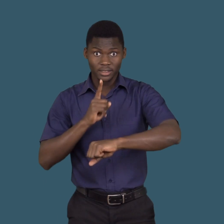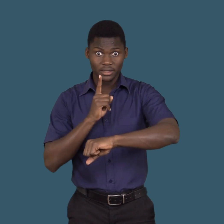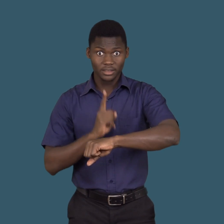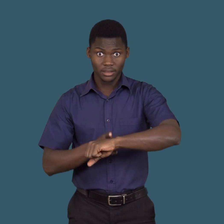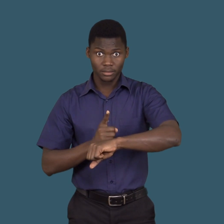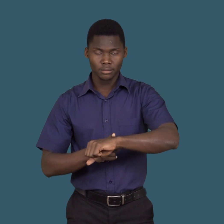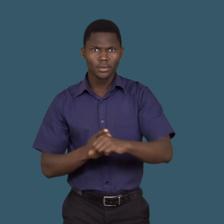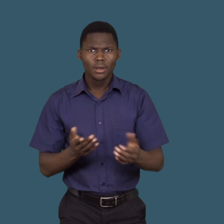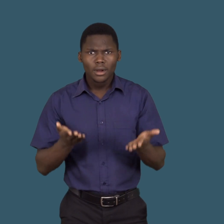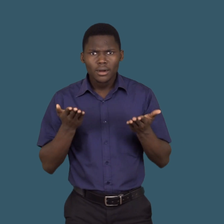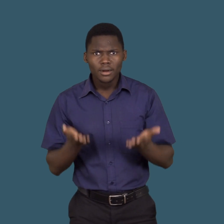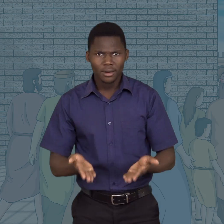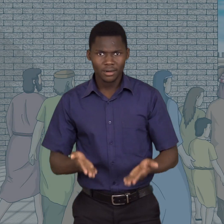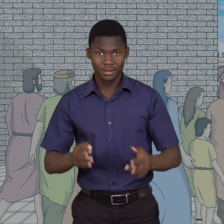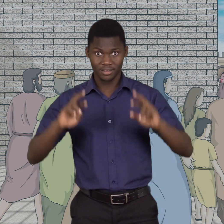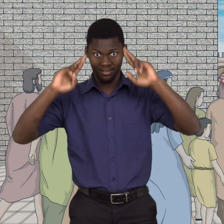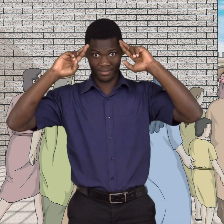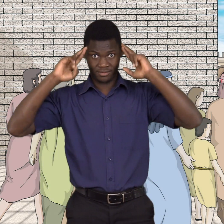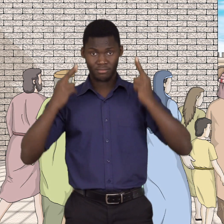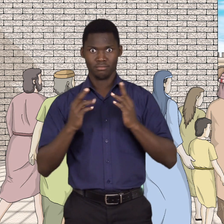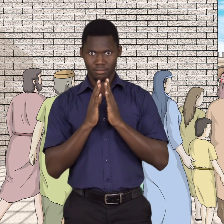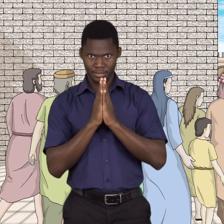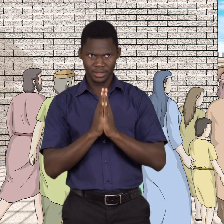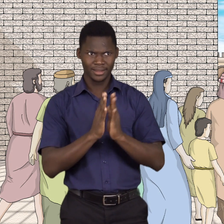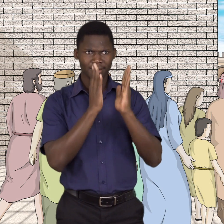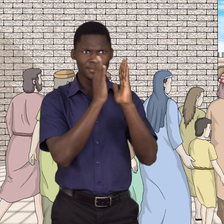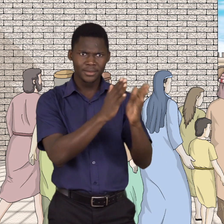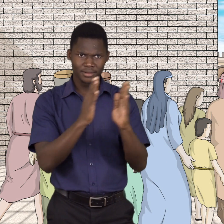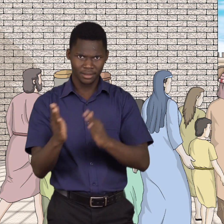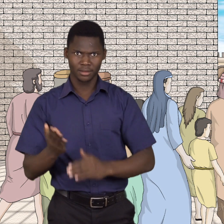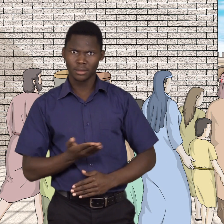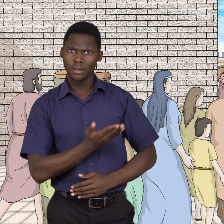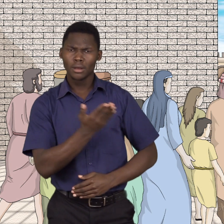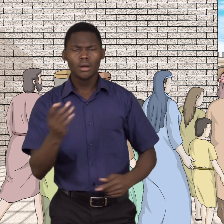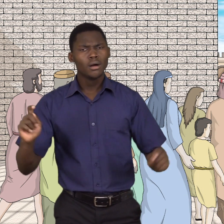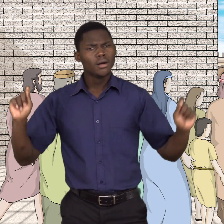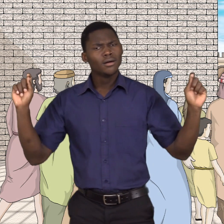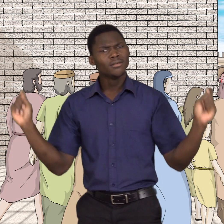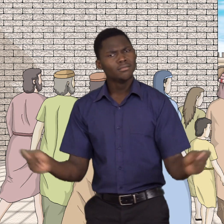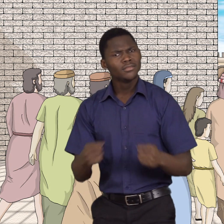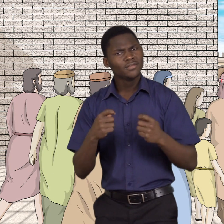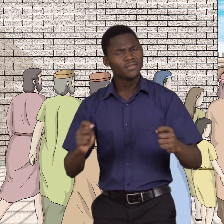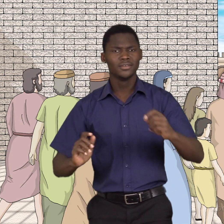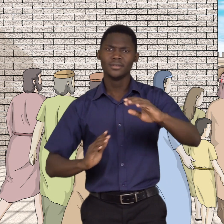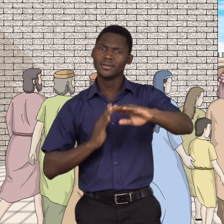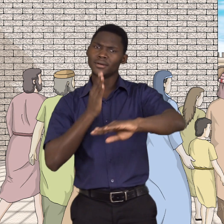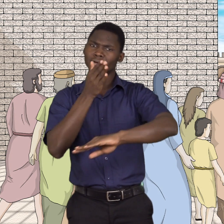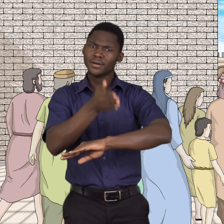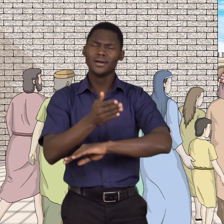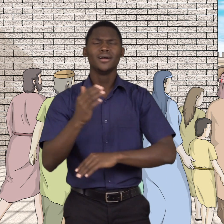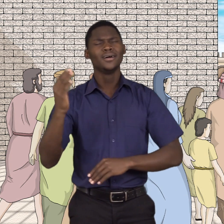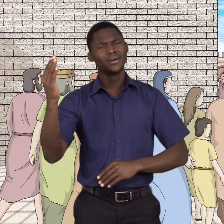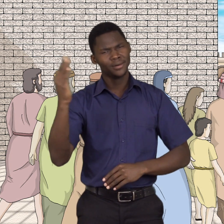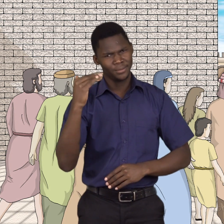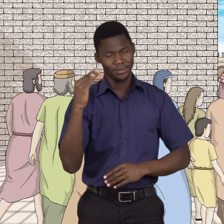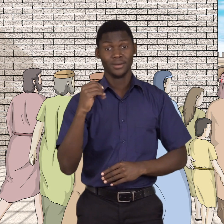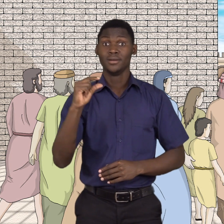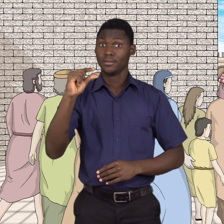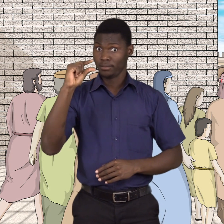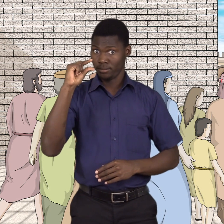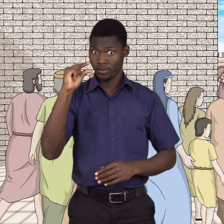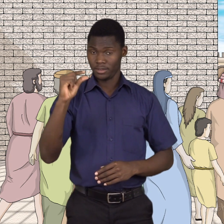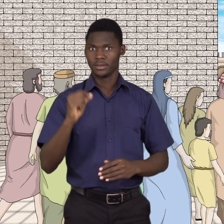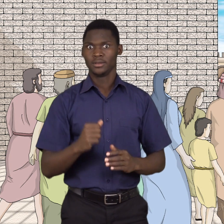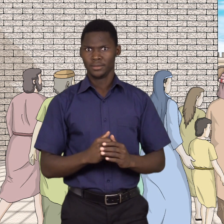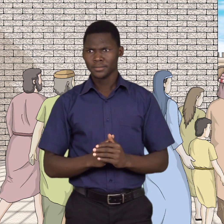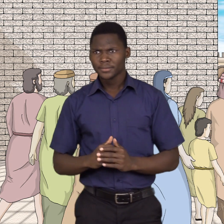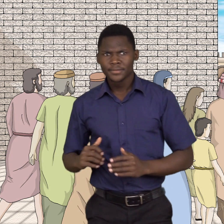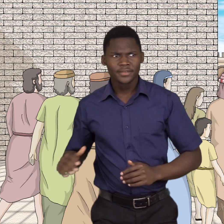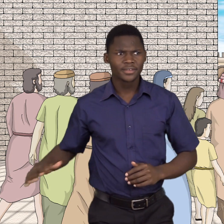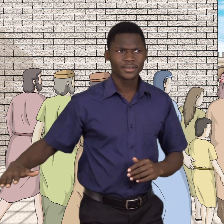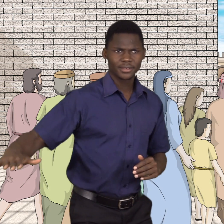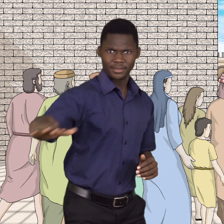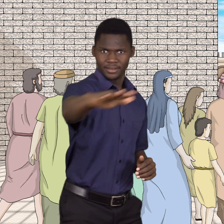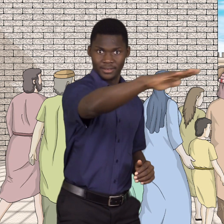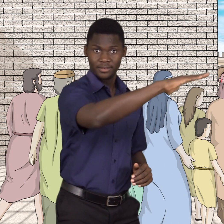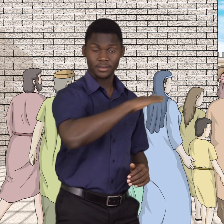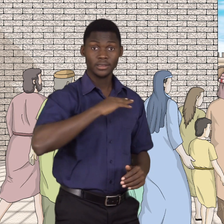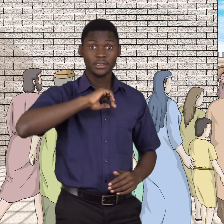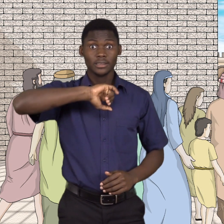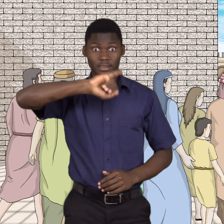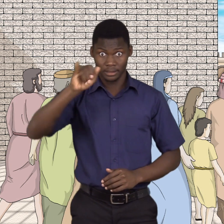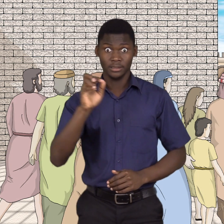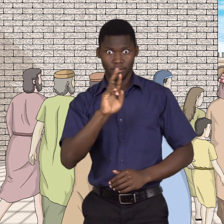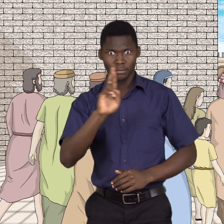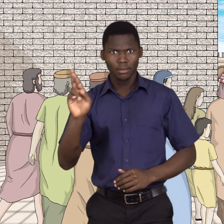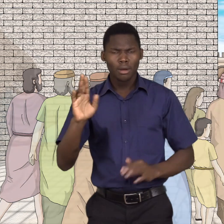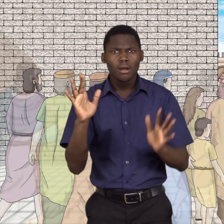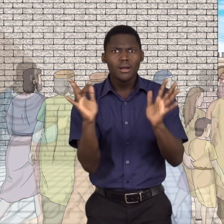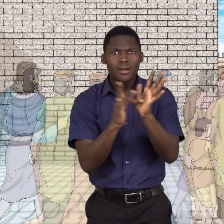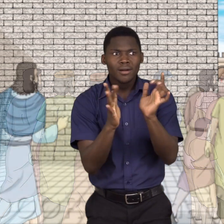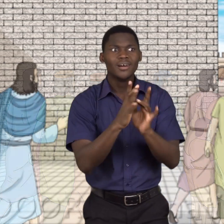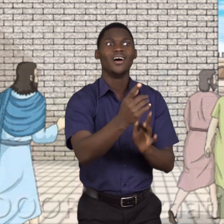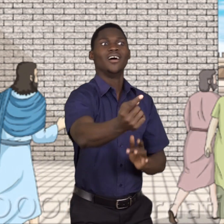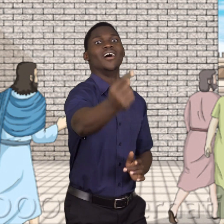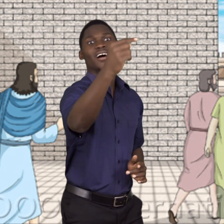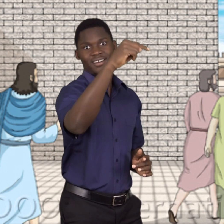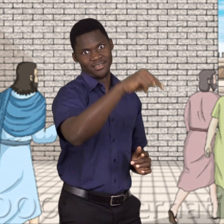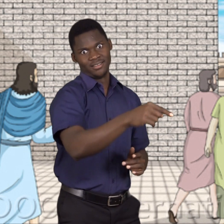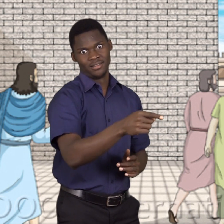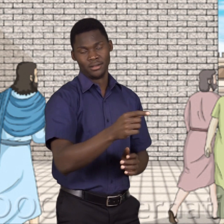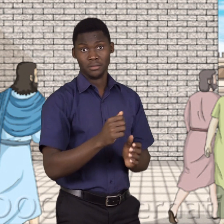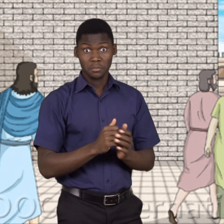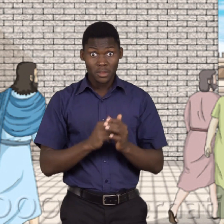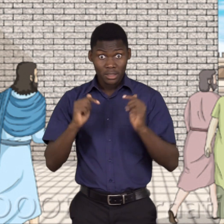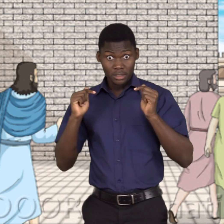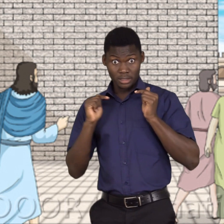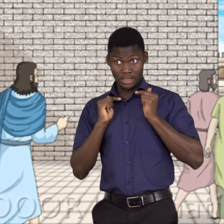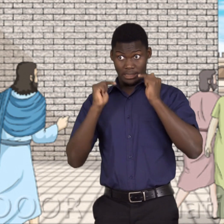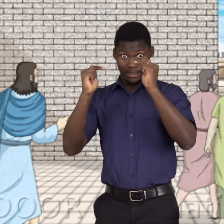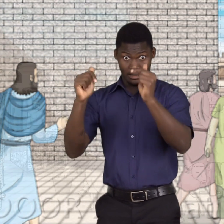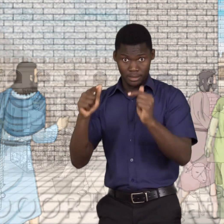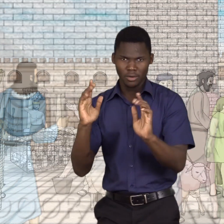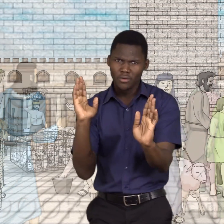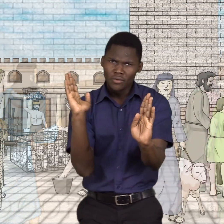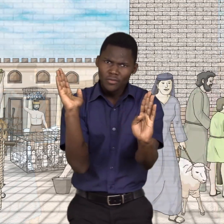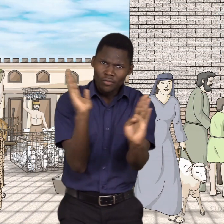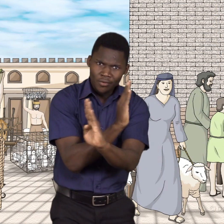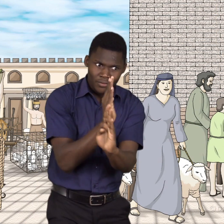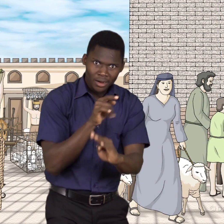When the Jewish Passover was near, Jesus went up to Jerusalem.